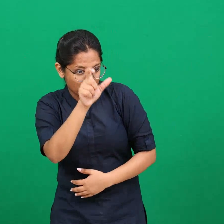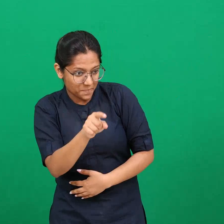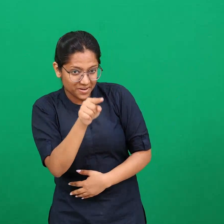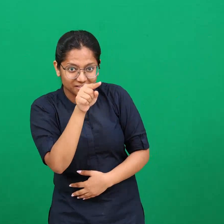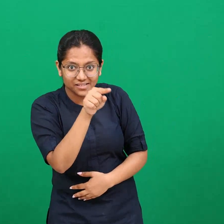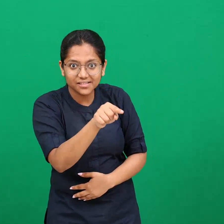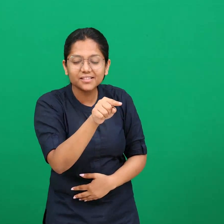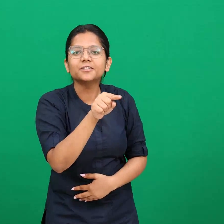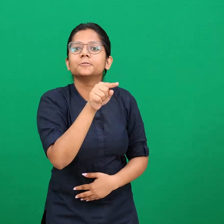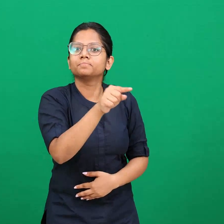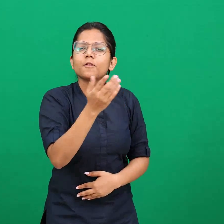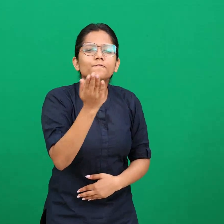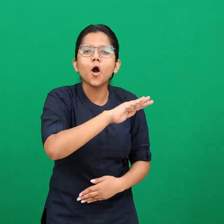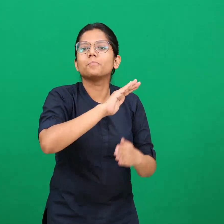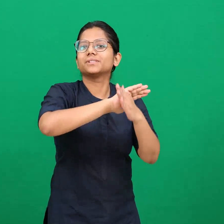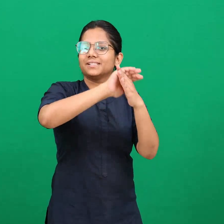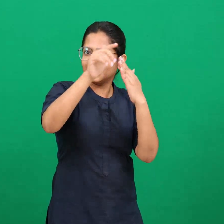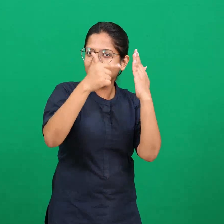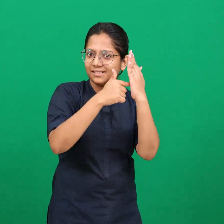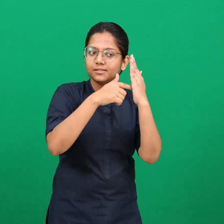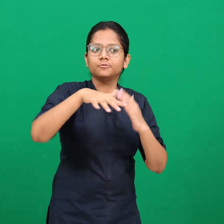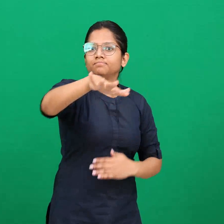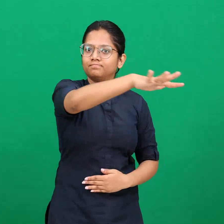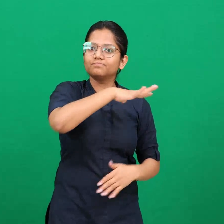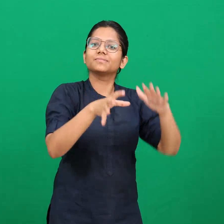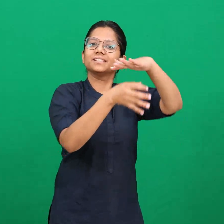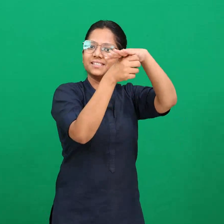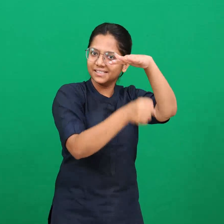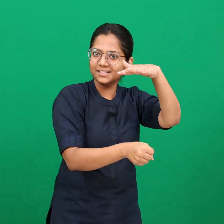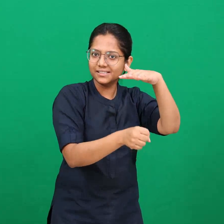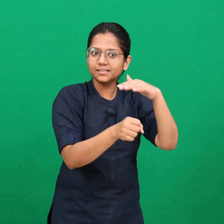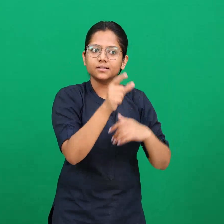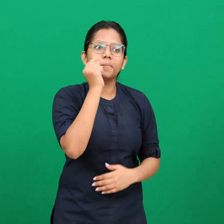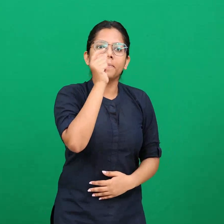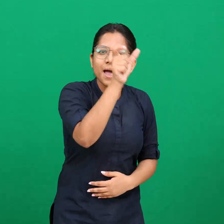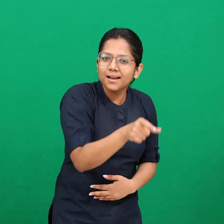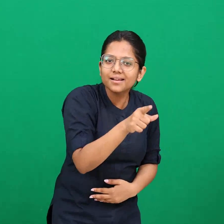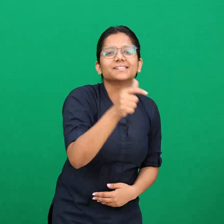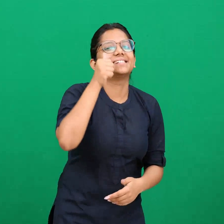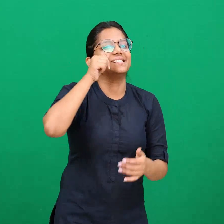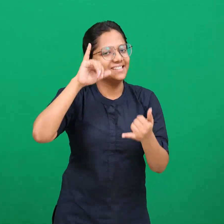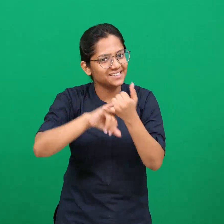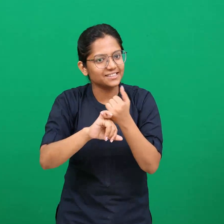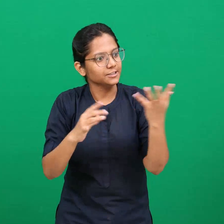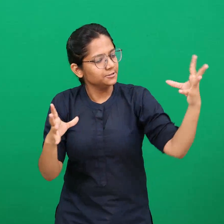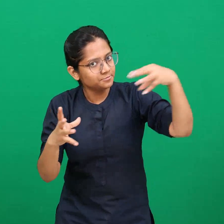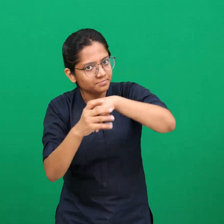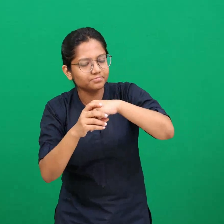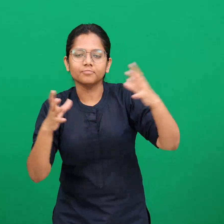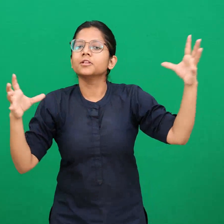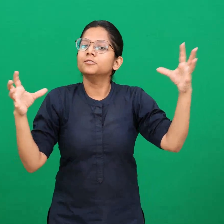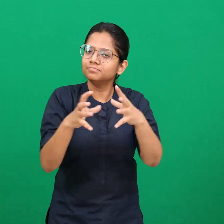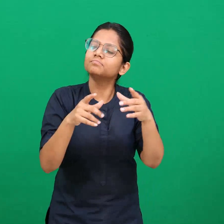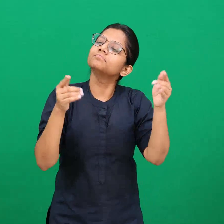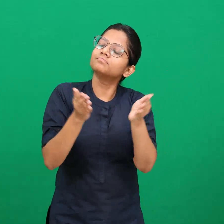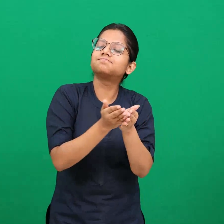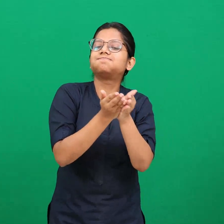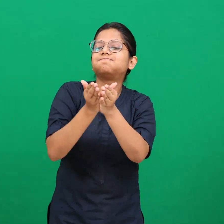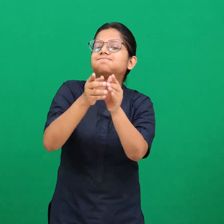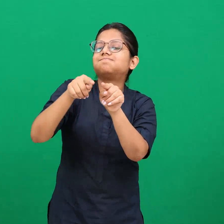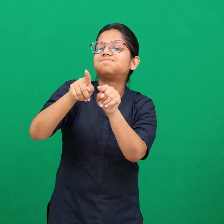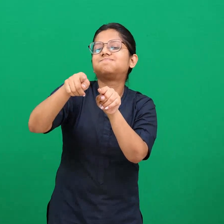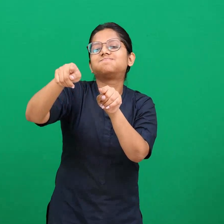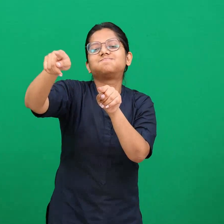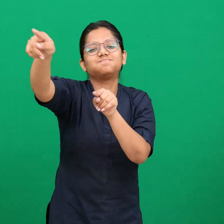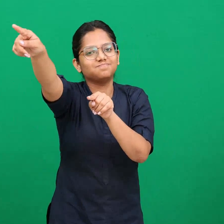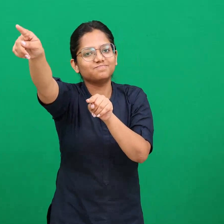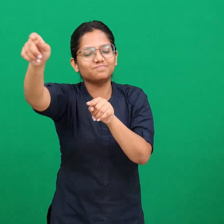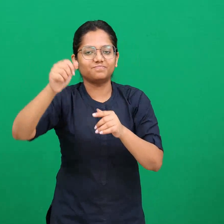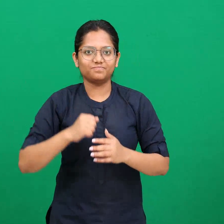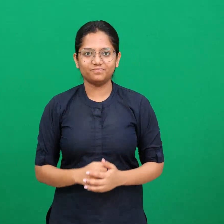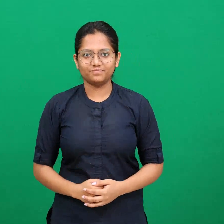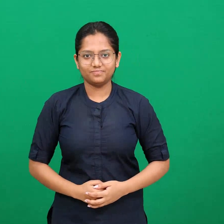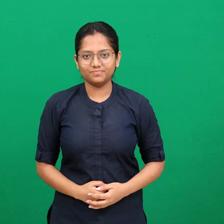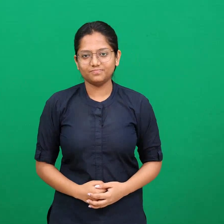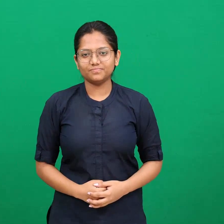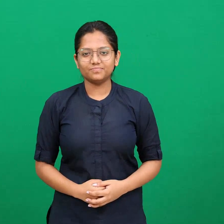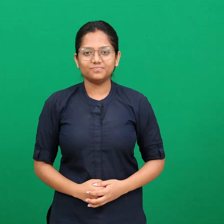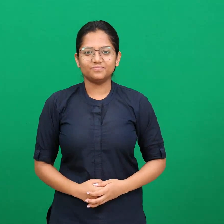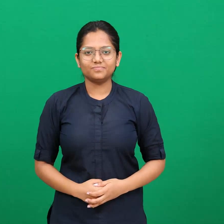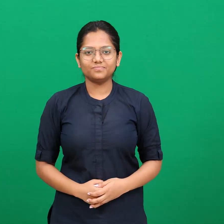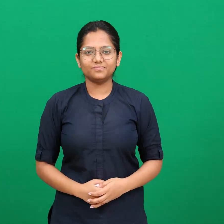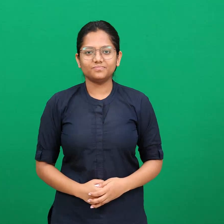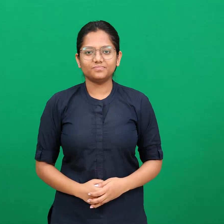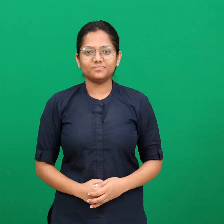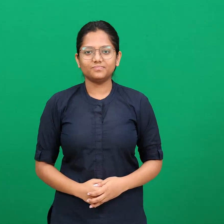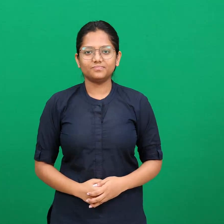Aristarchus, a Macedonian from Thessalonica, was with us.